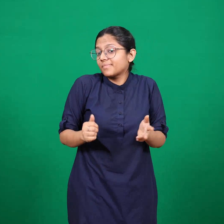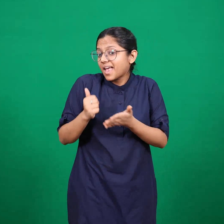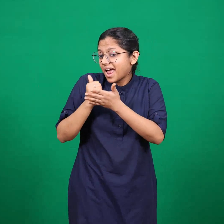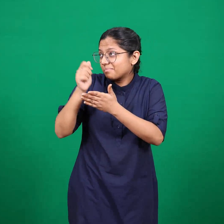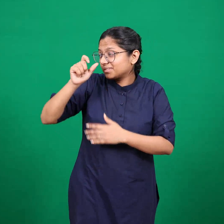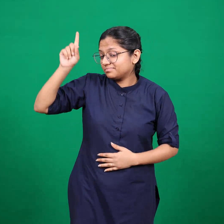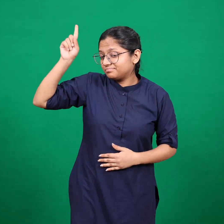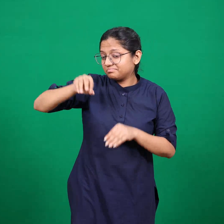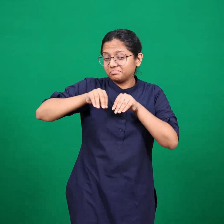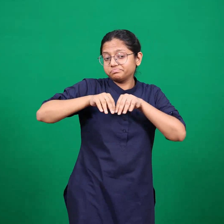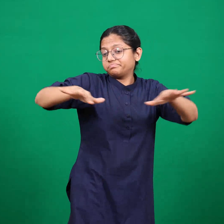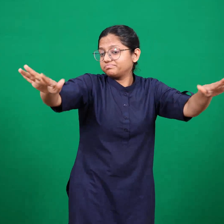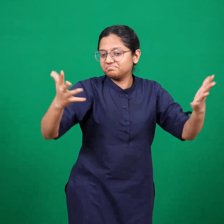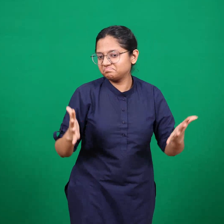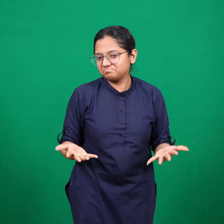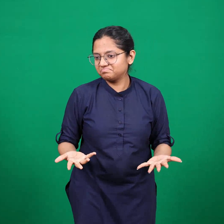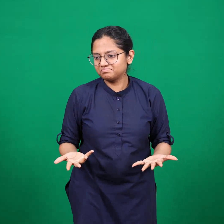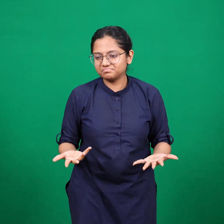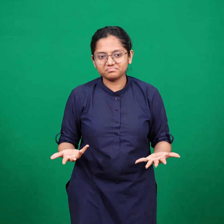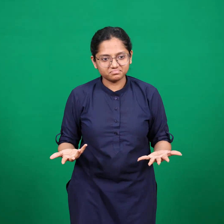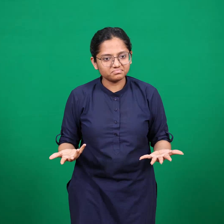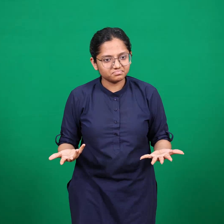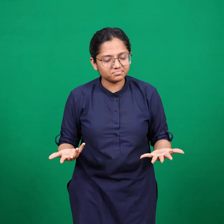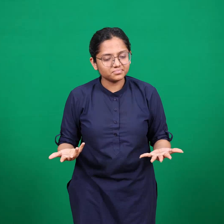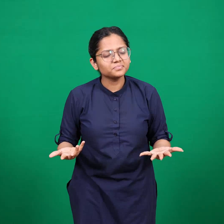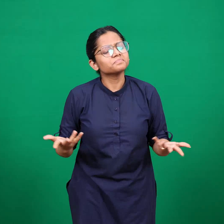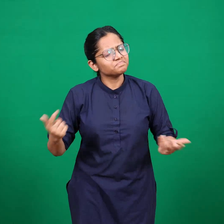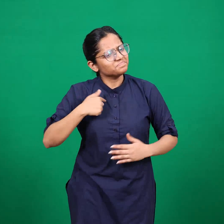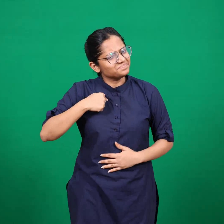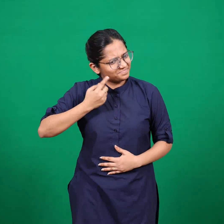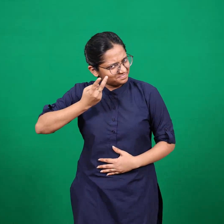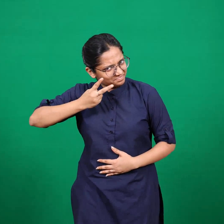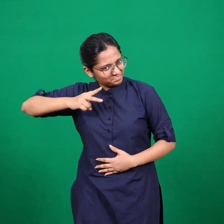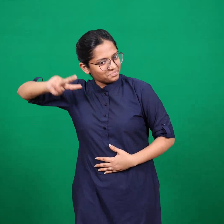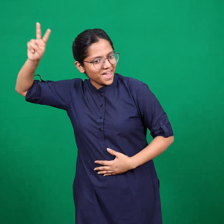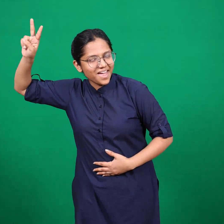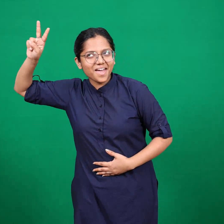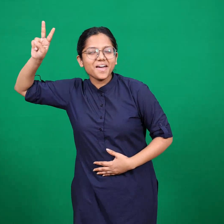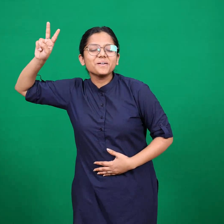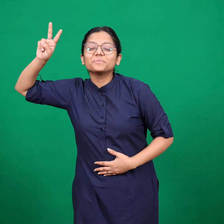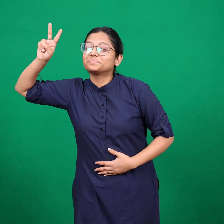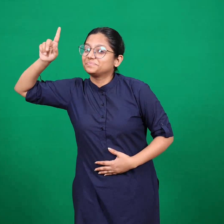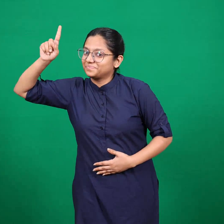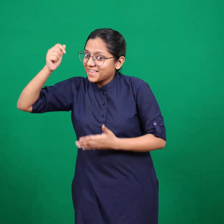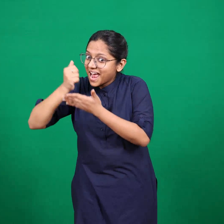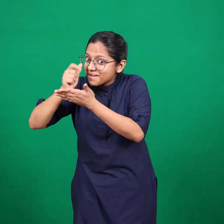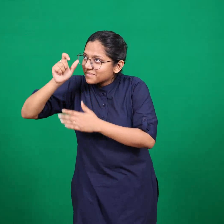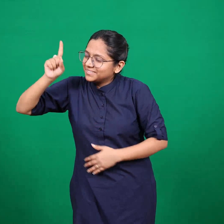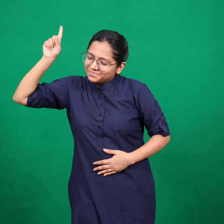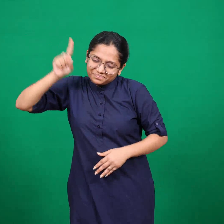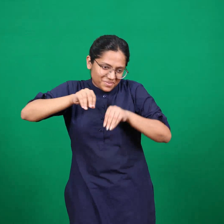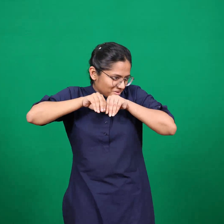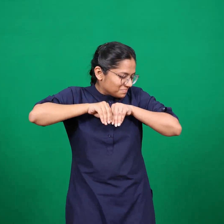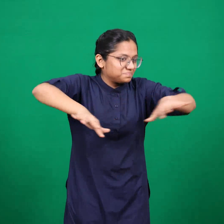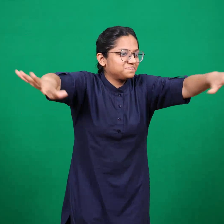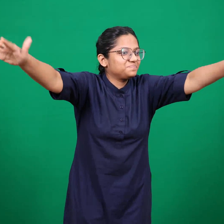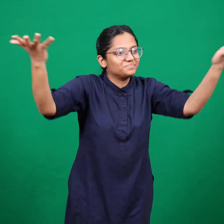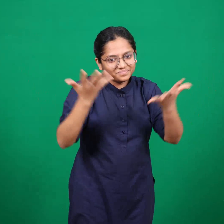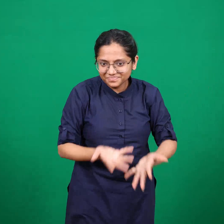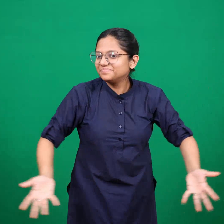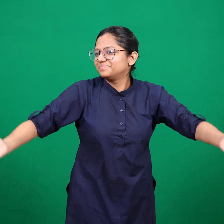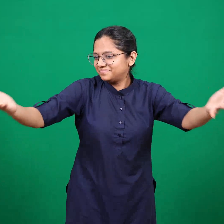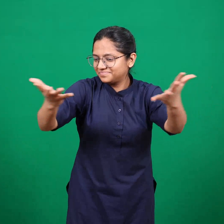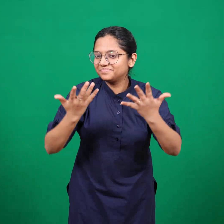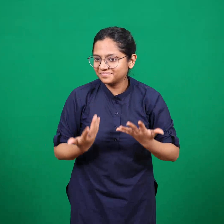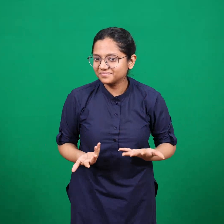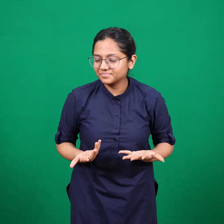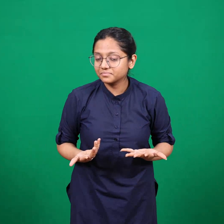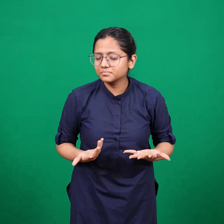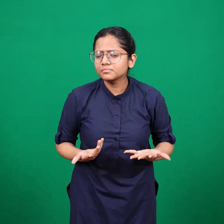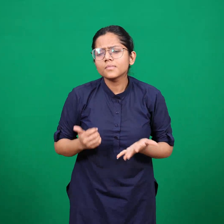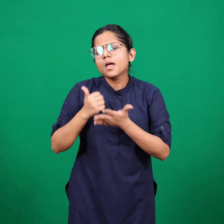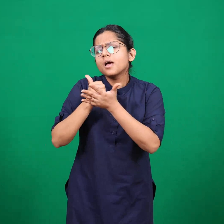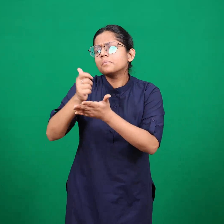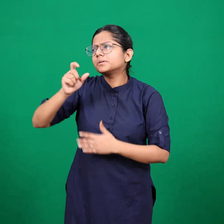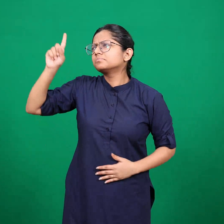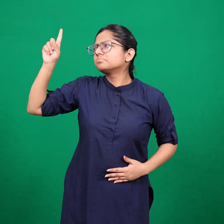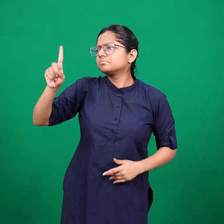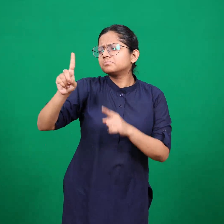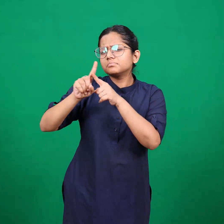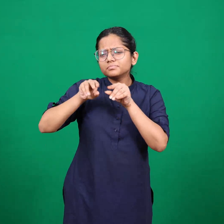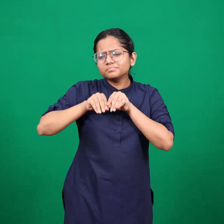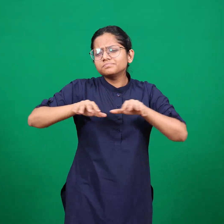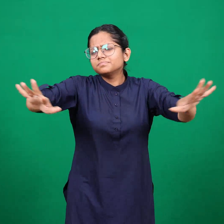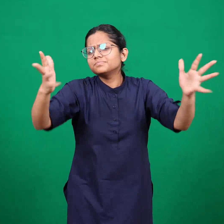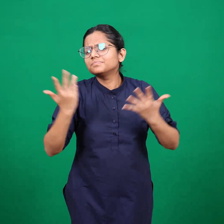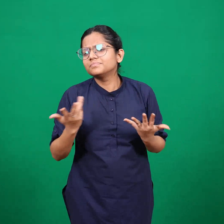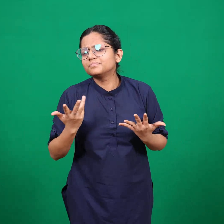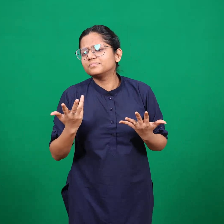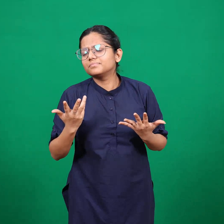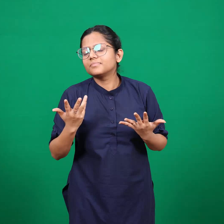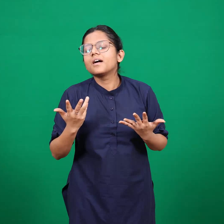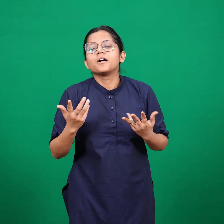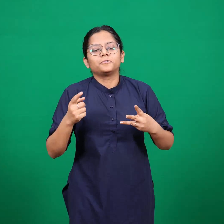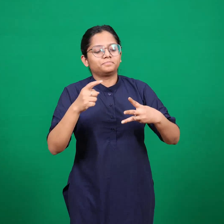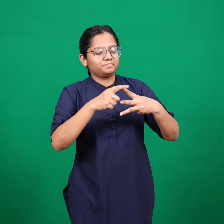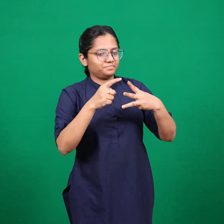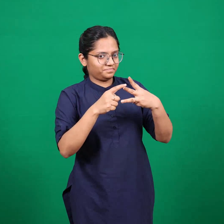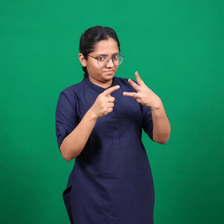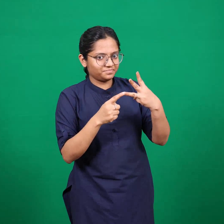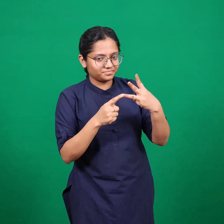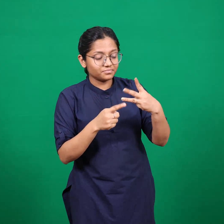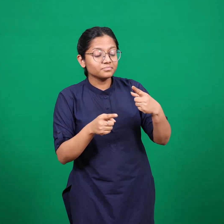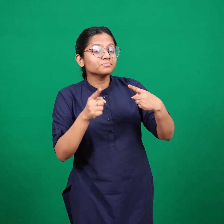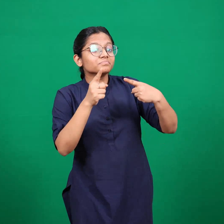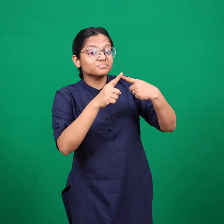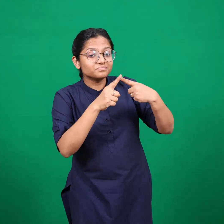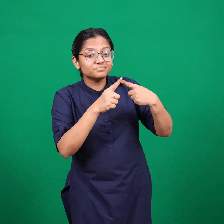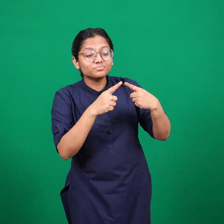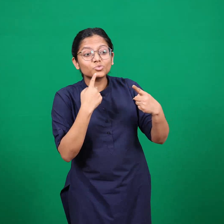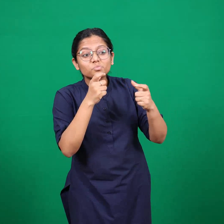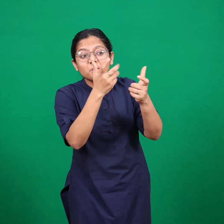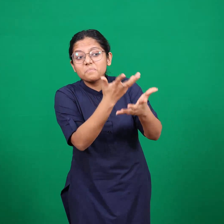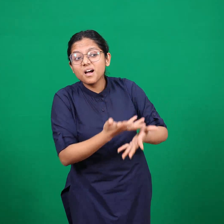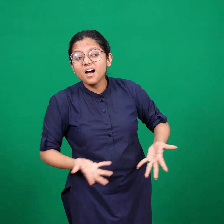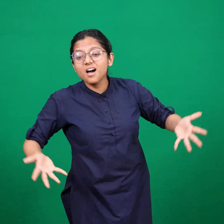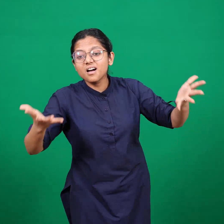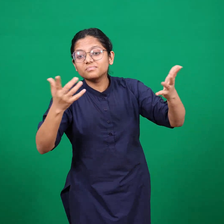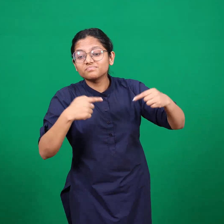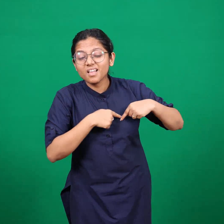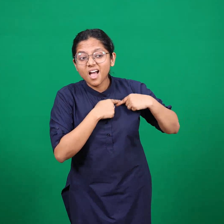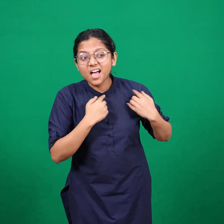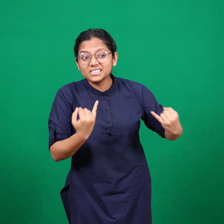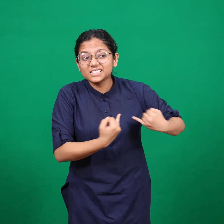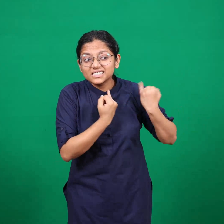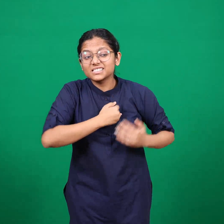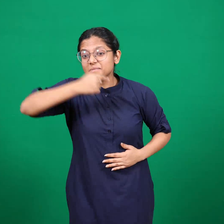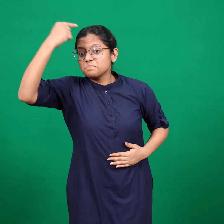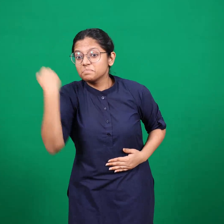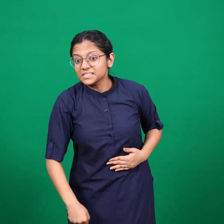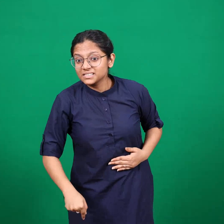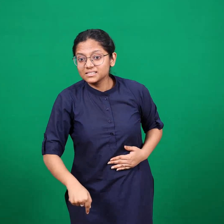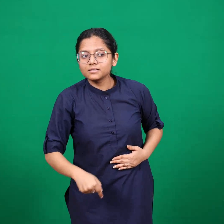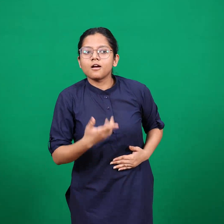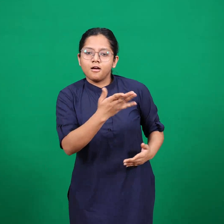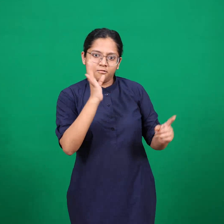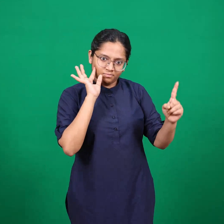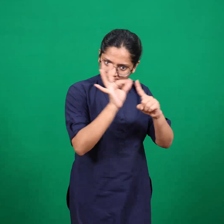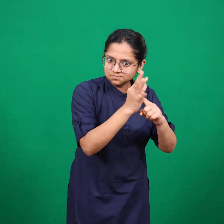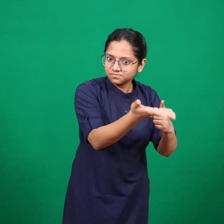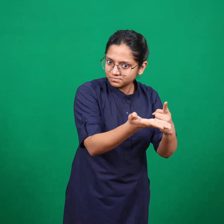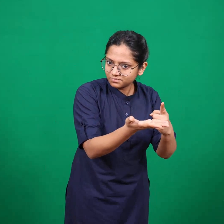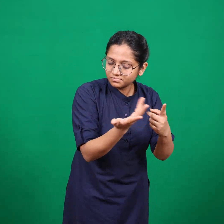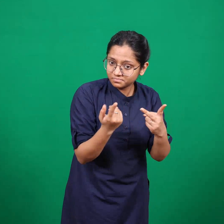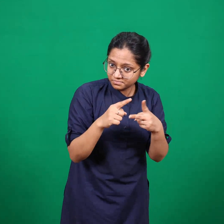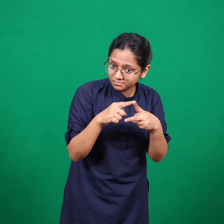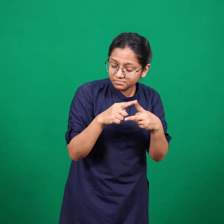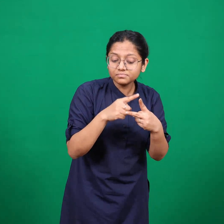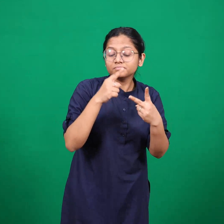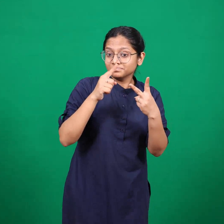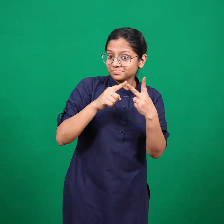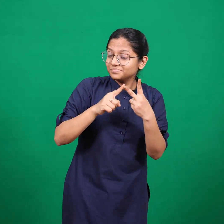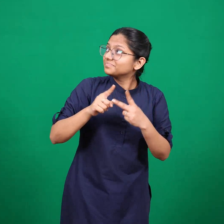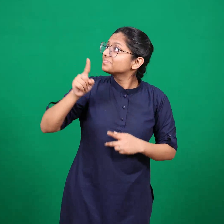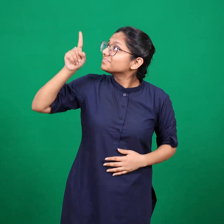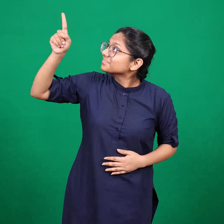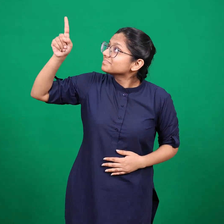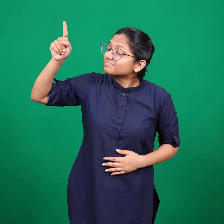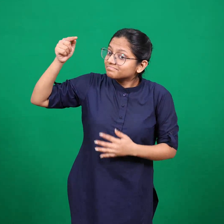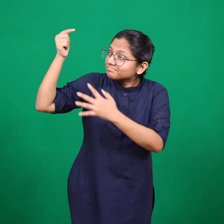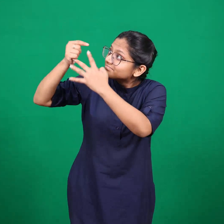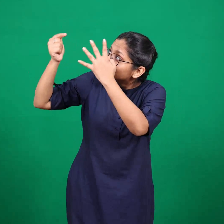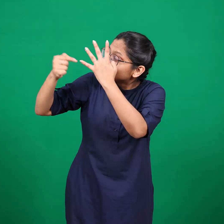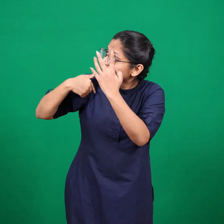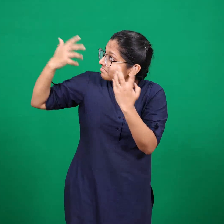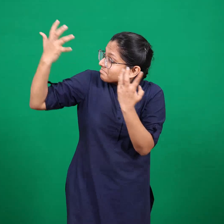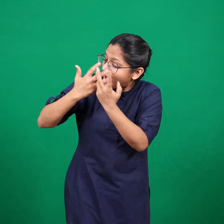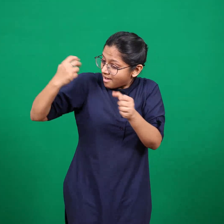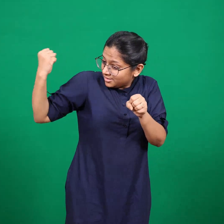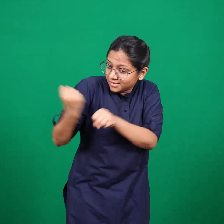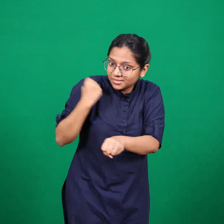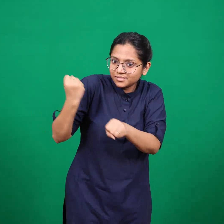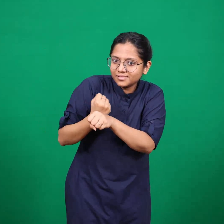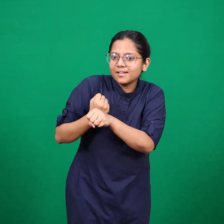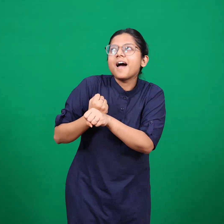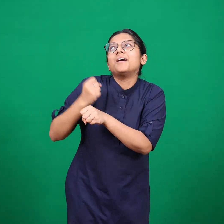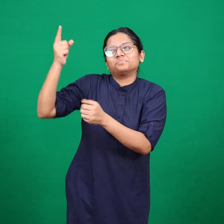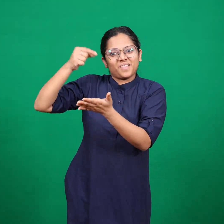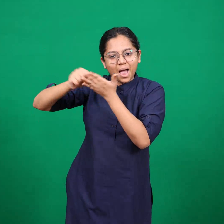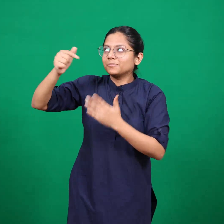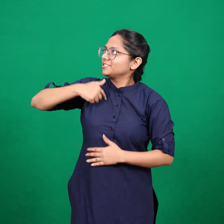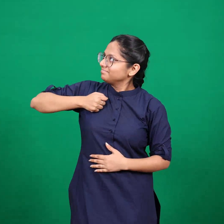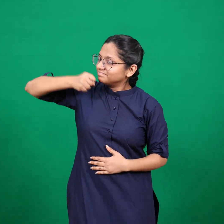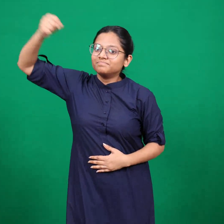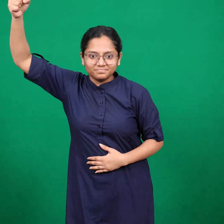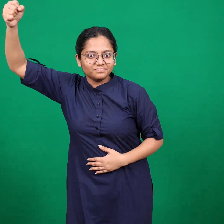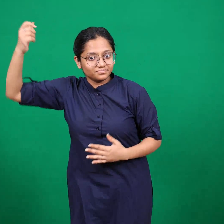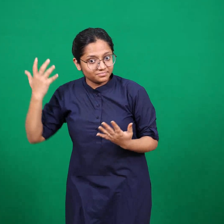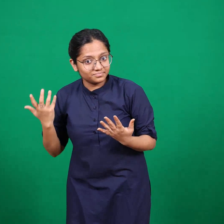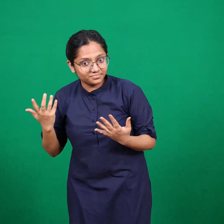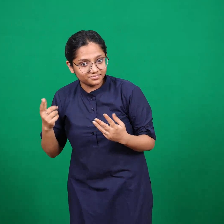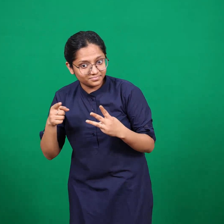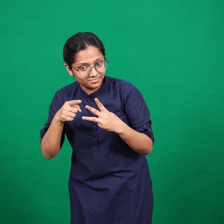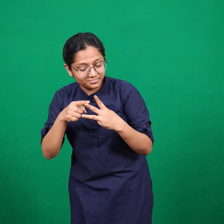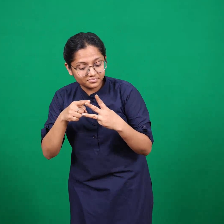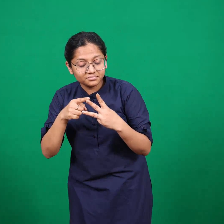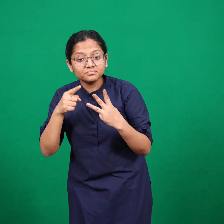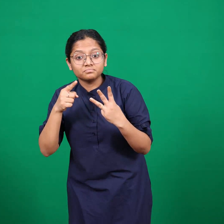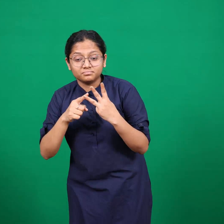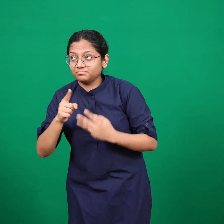Unless I go away, the Advocate will not come to you; but if I go, I will send Him to you.